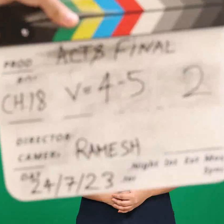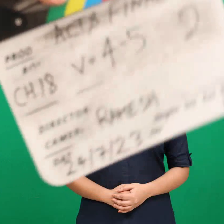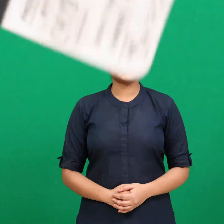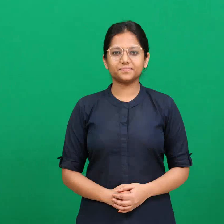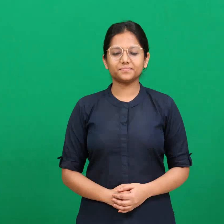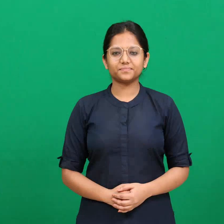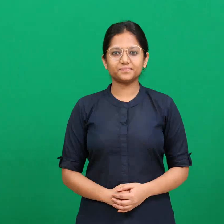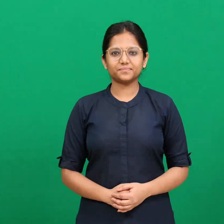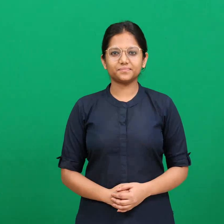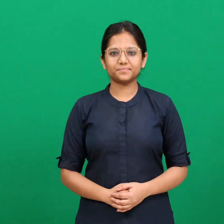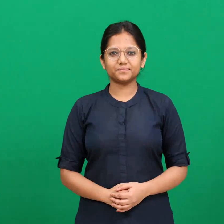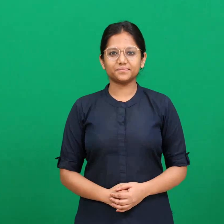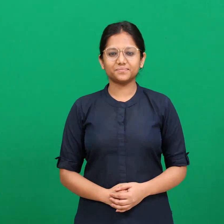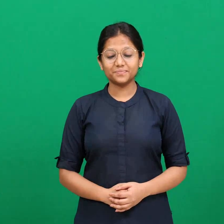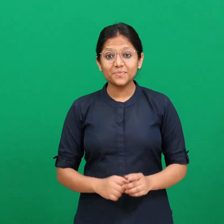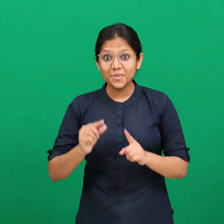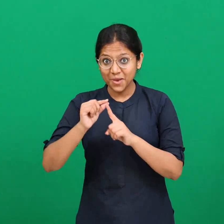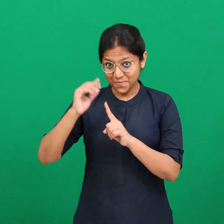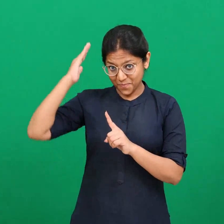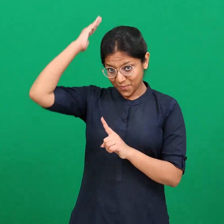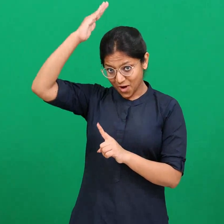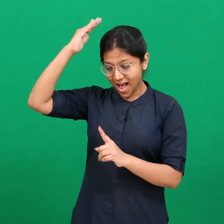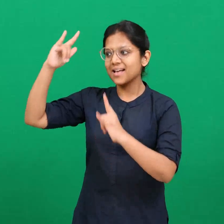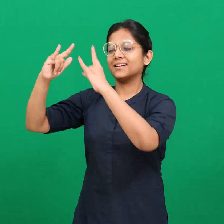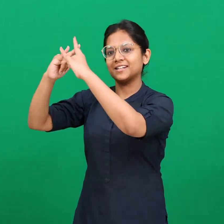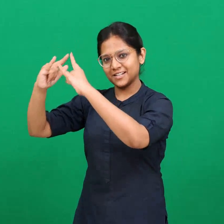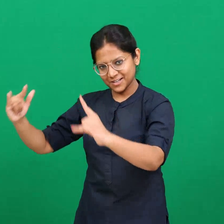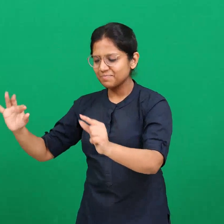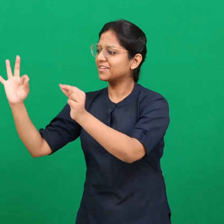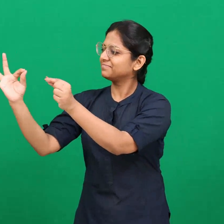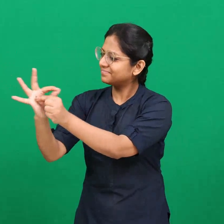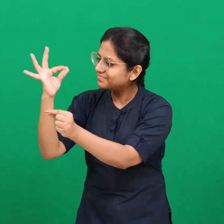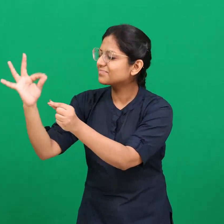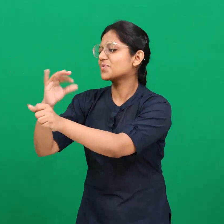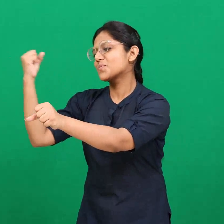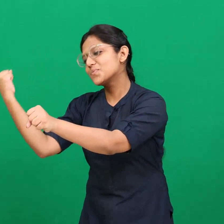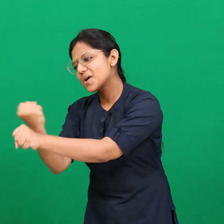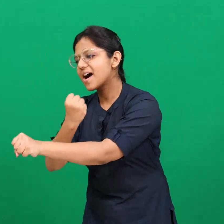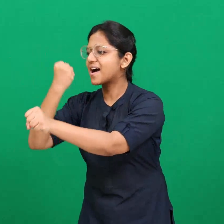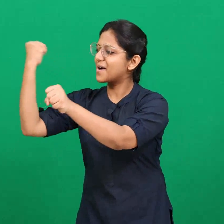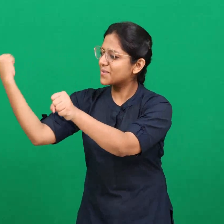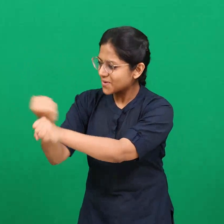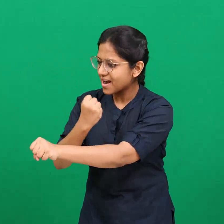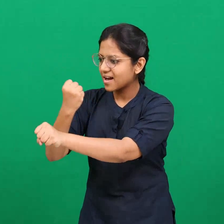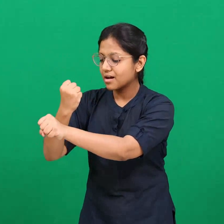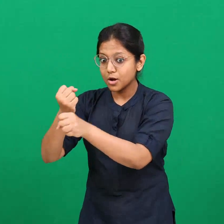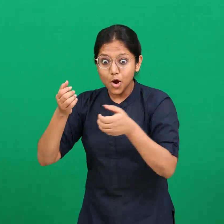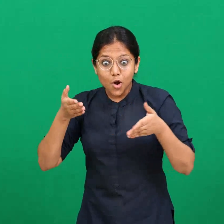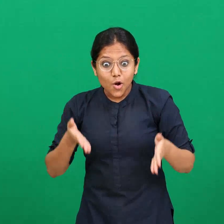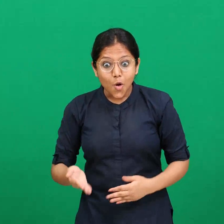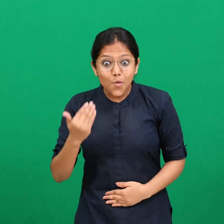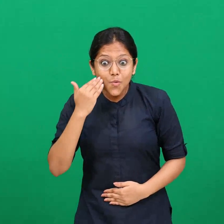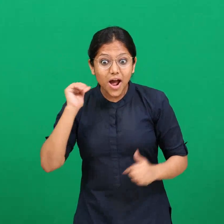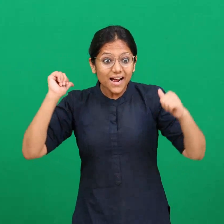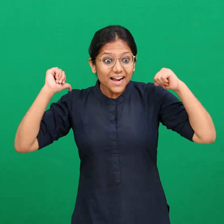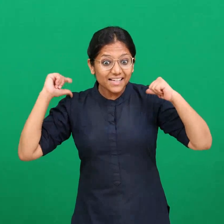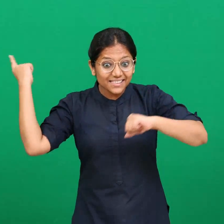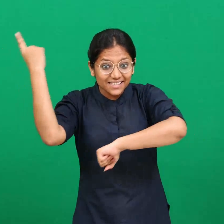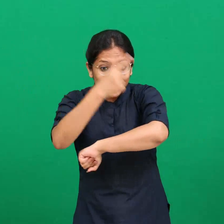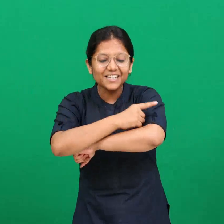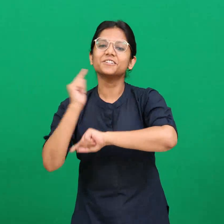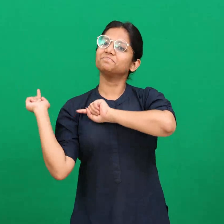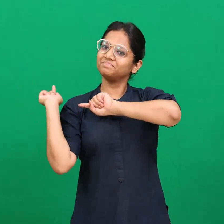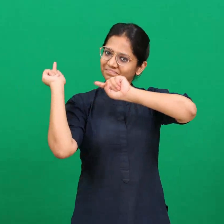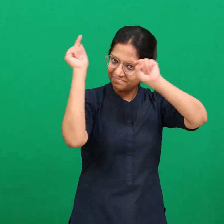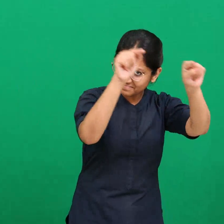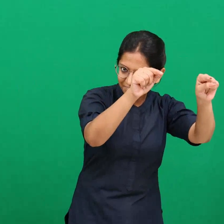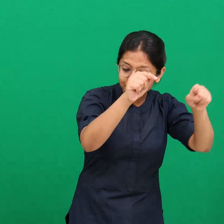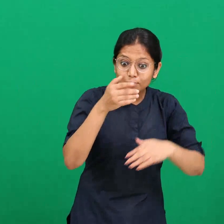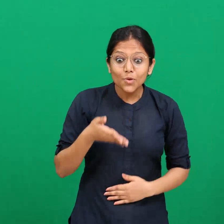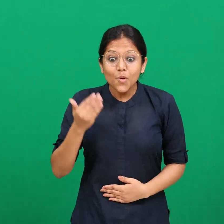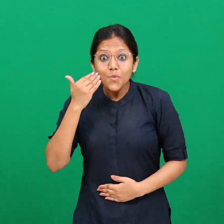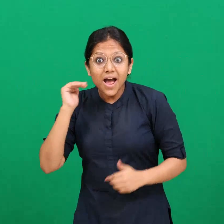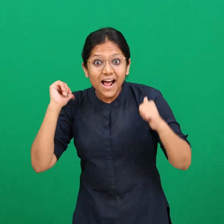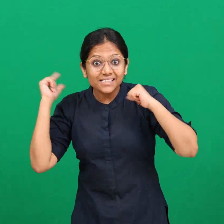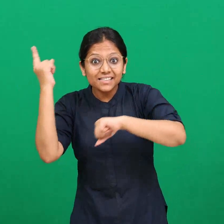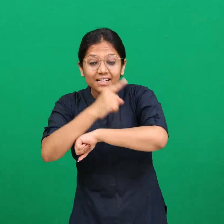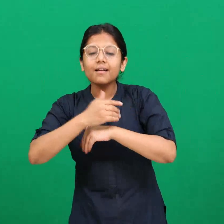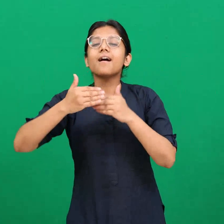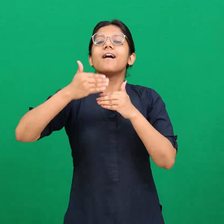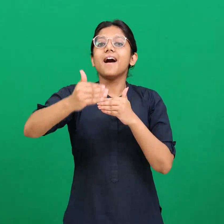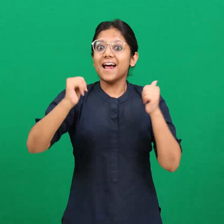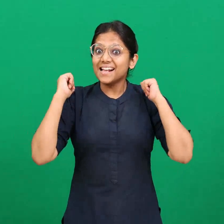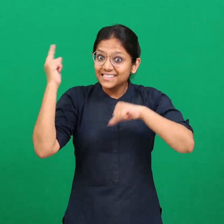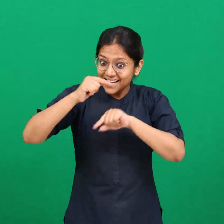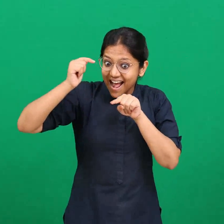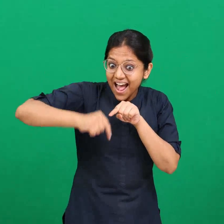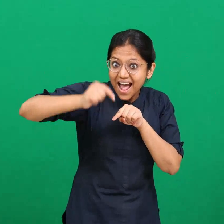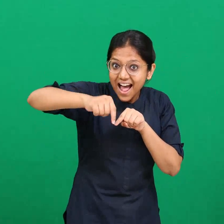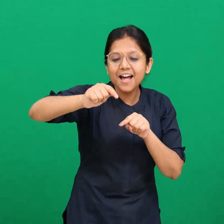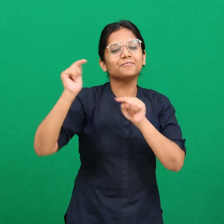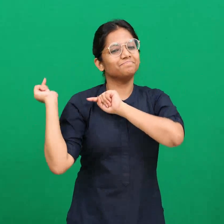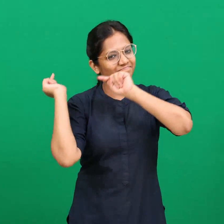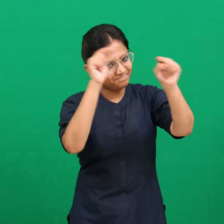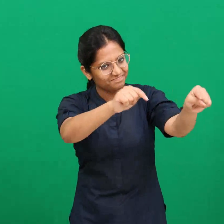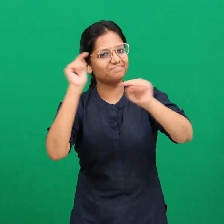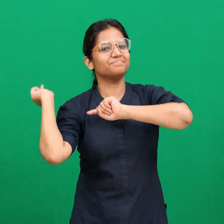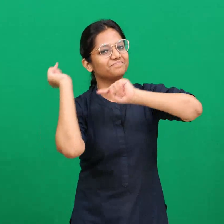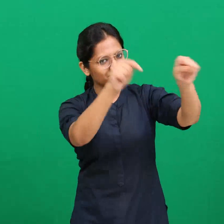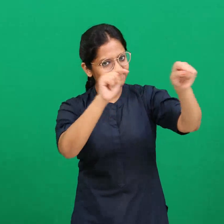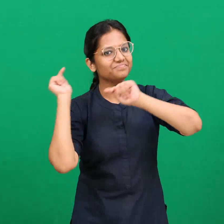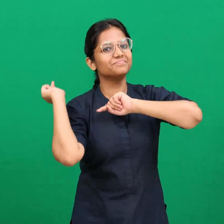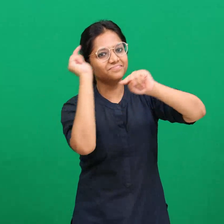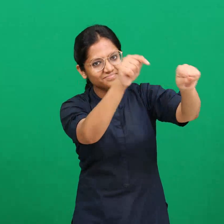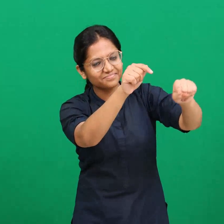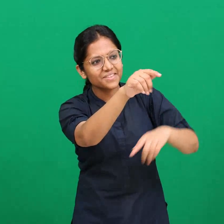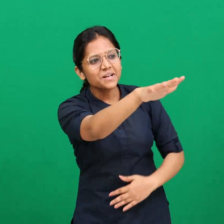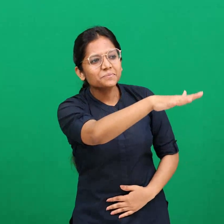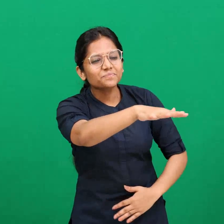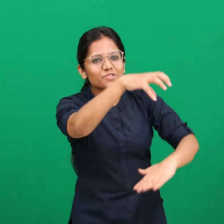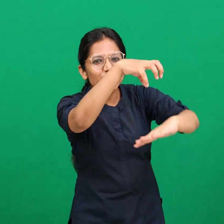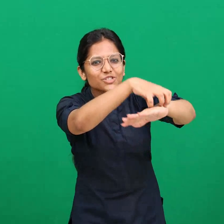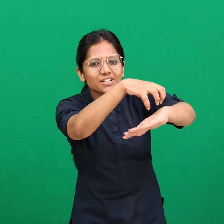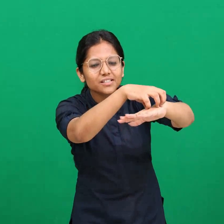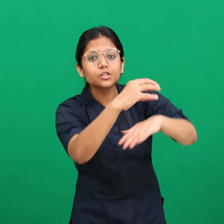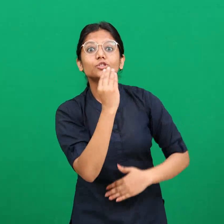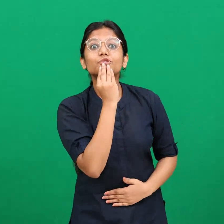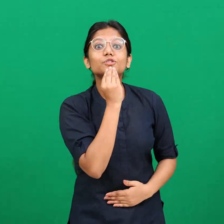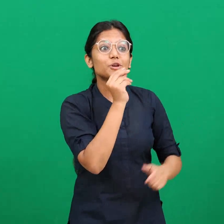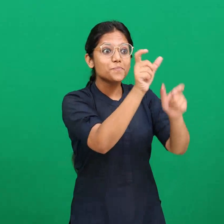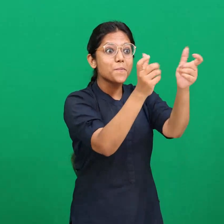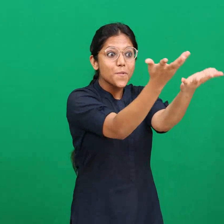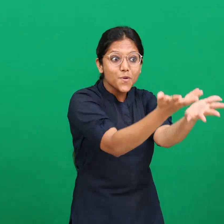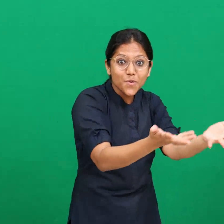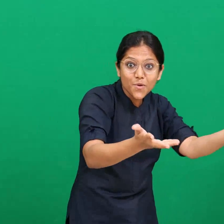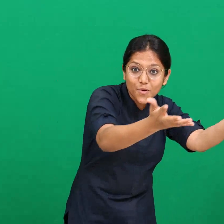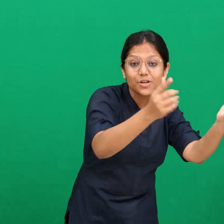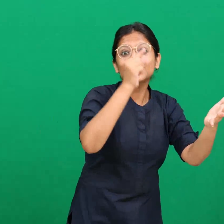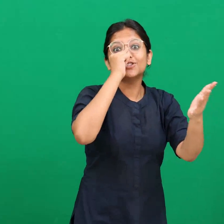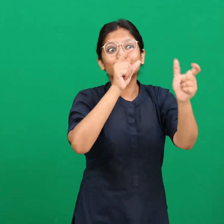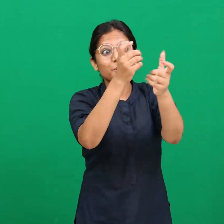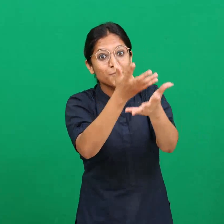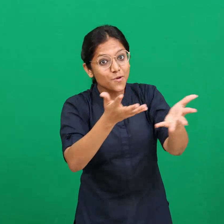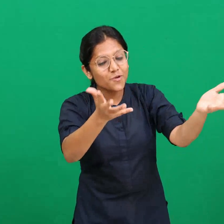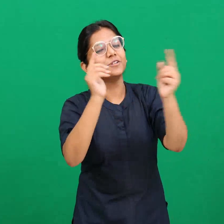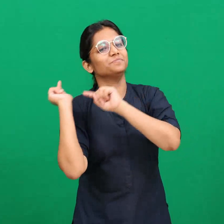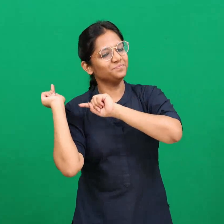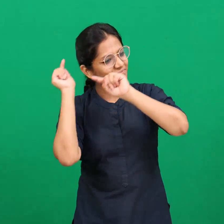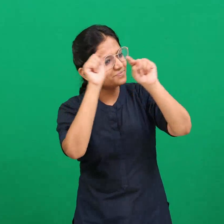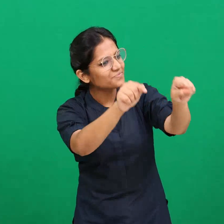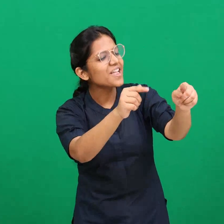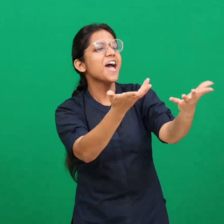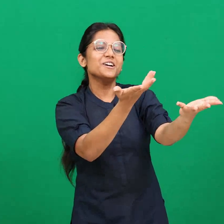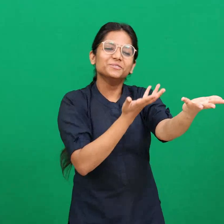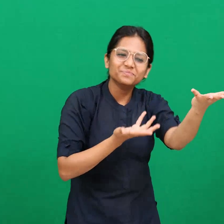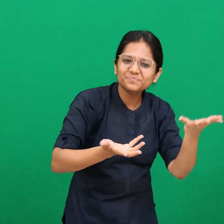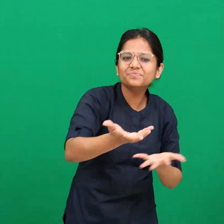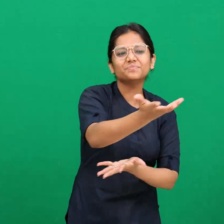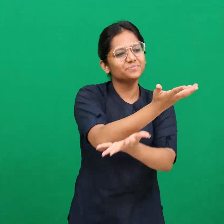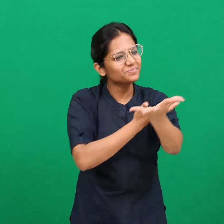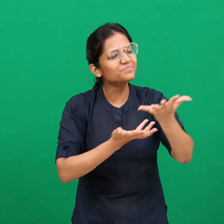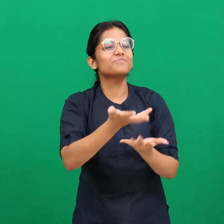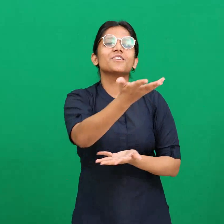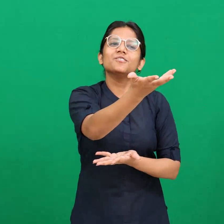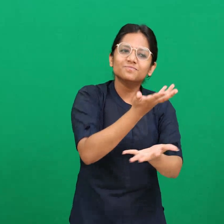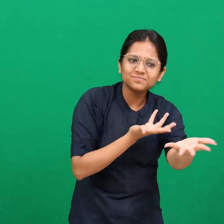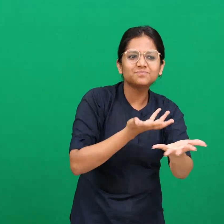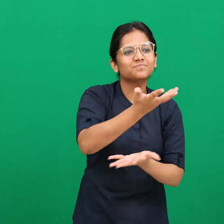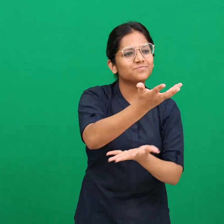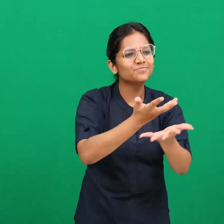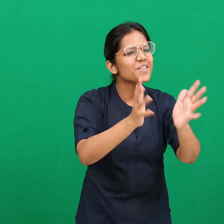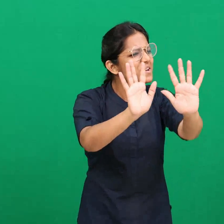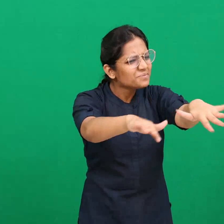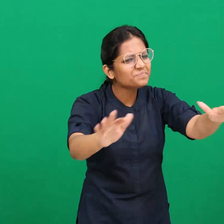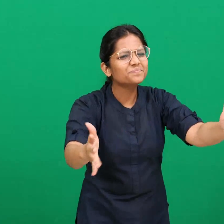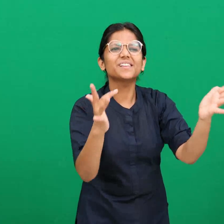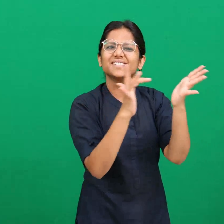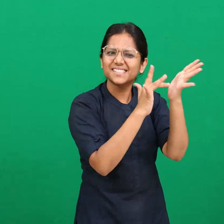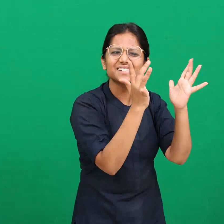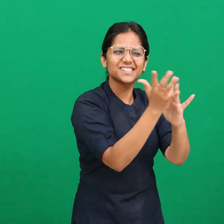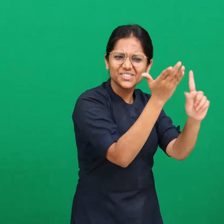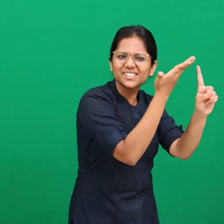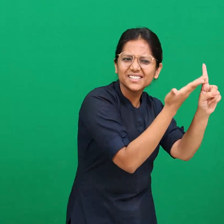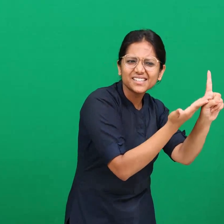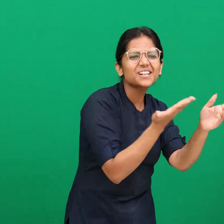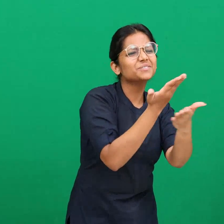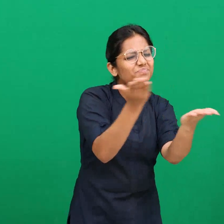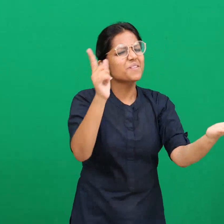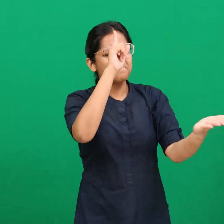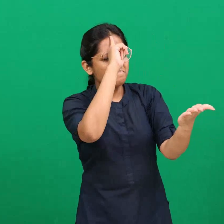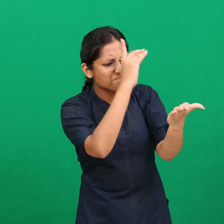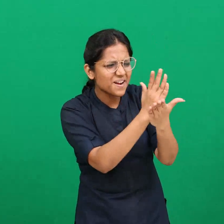Every Sabbath he reasoned in the synagogue, trying to persuade Jews and Greeks alike.